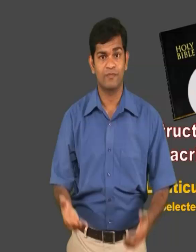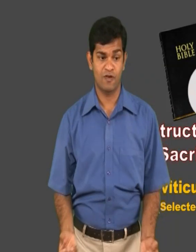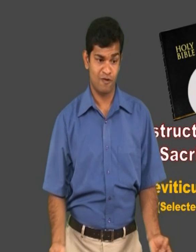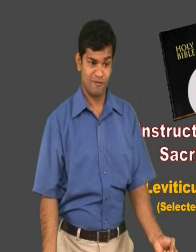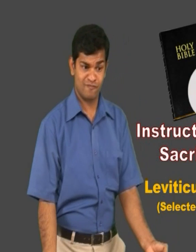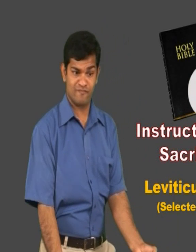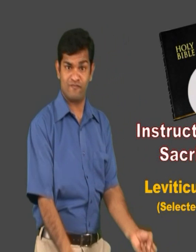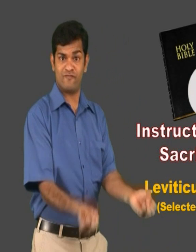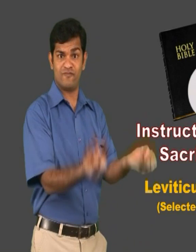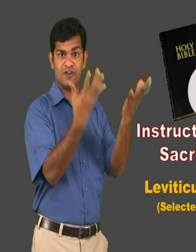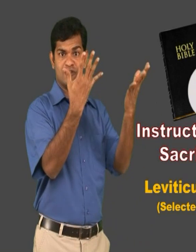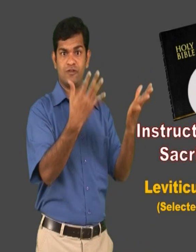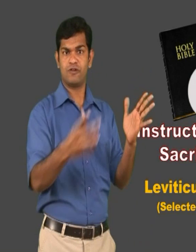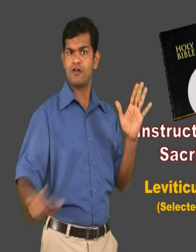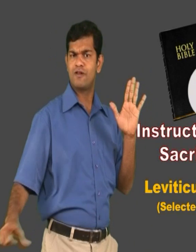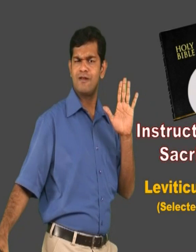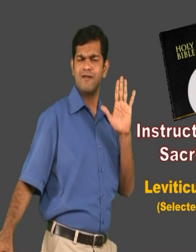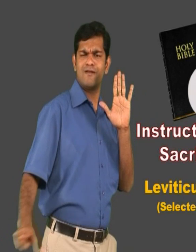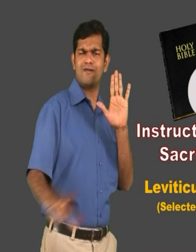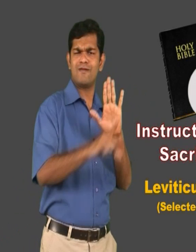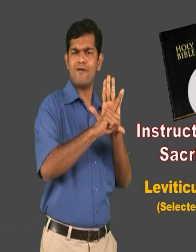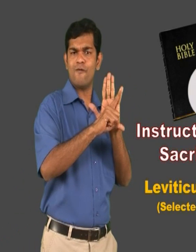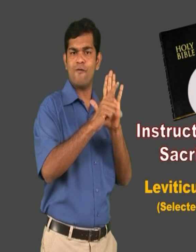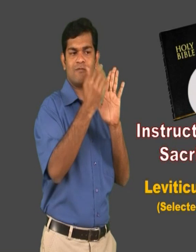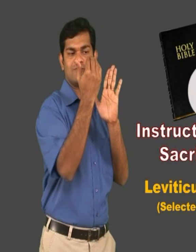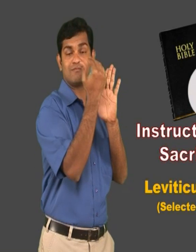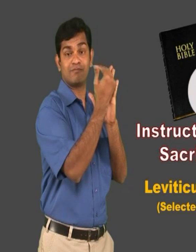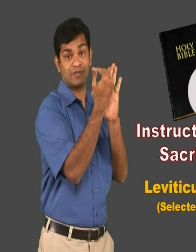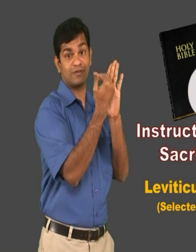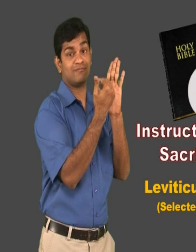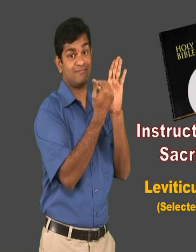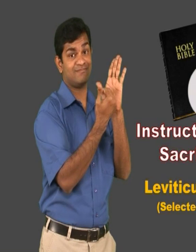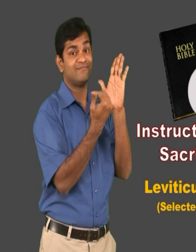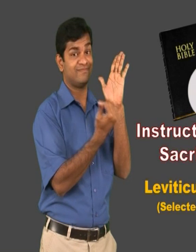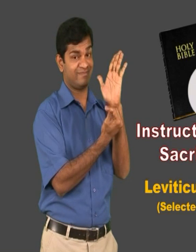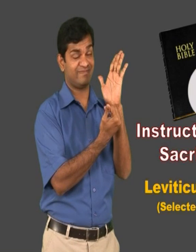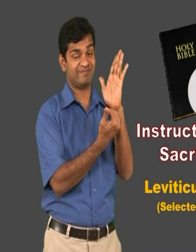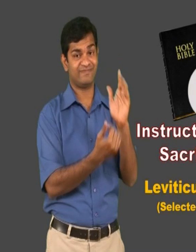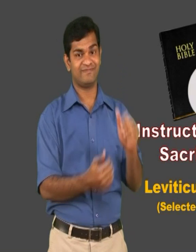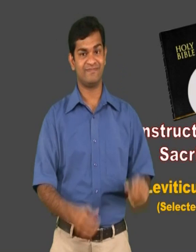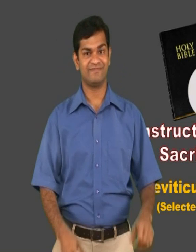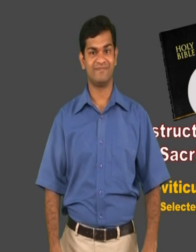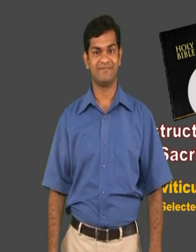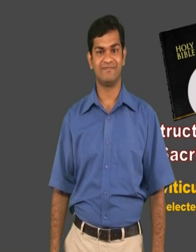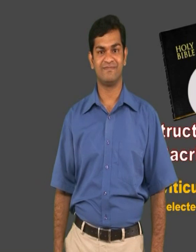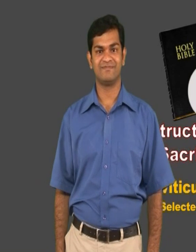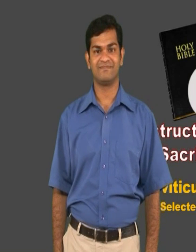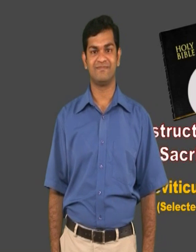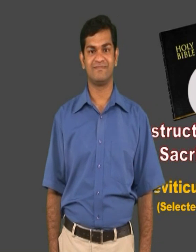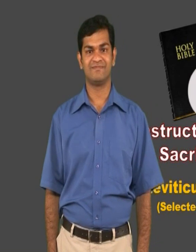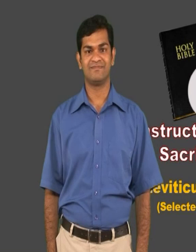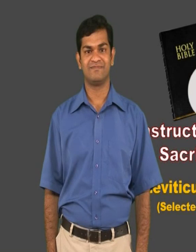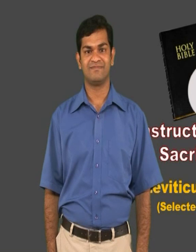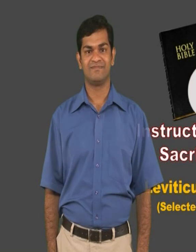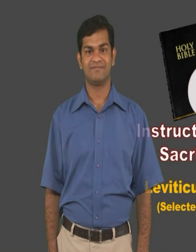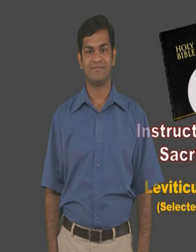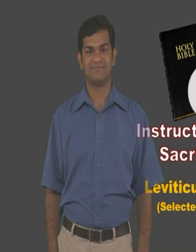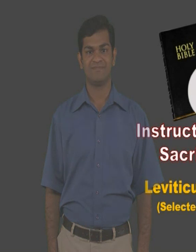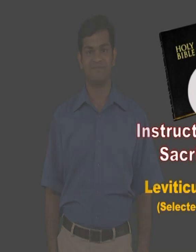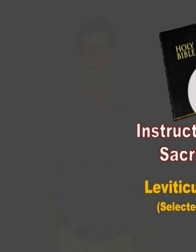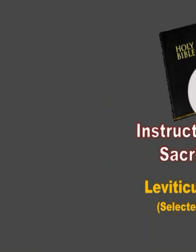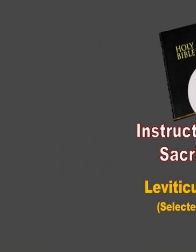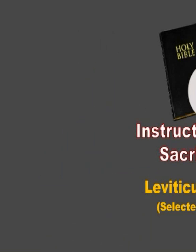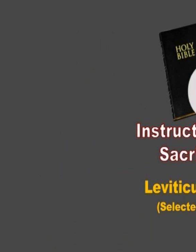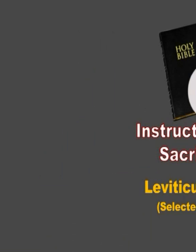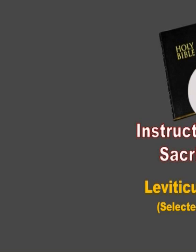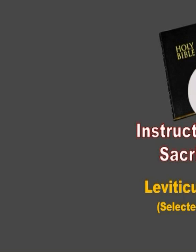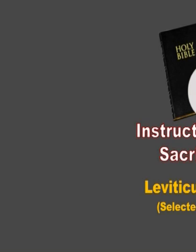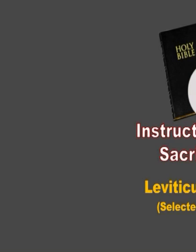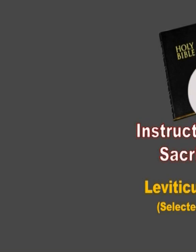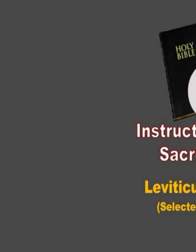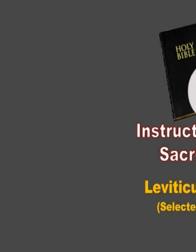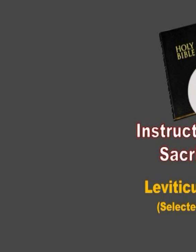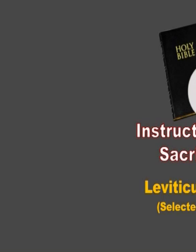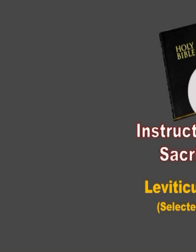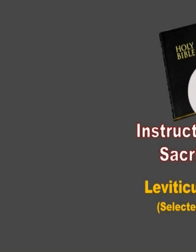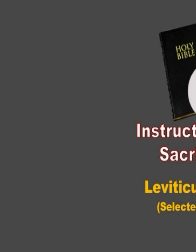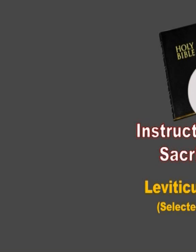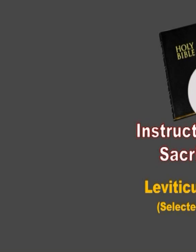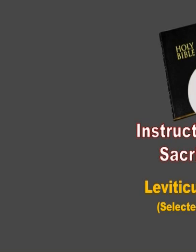Instructions for sacrifices